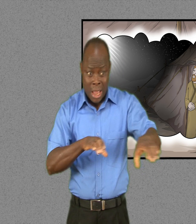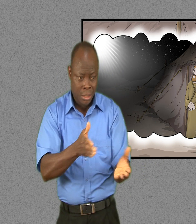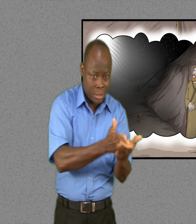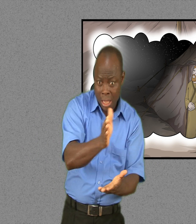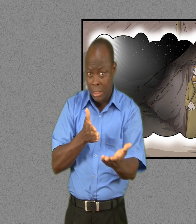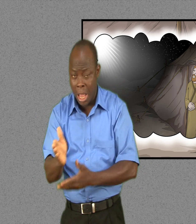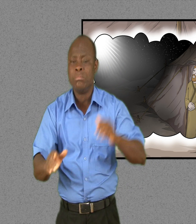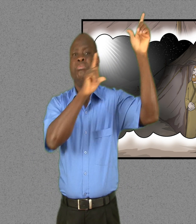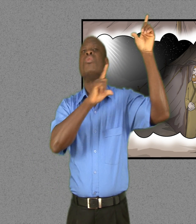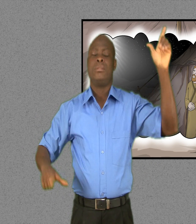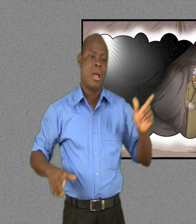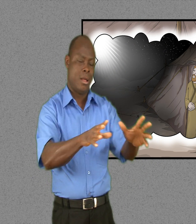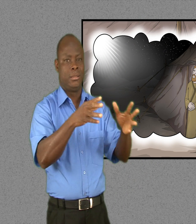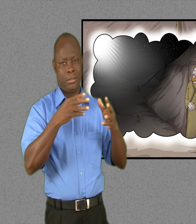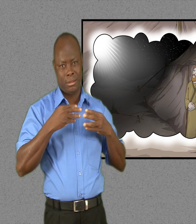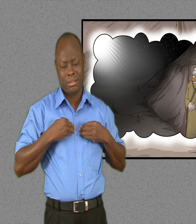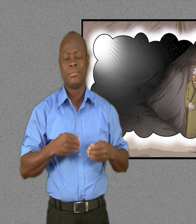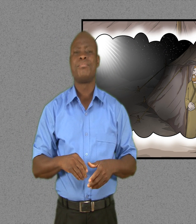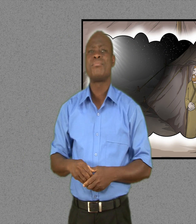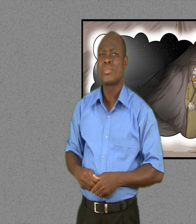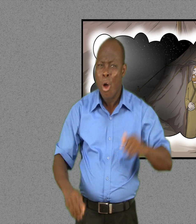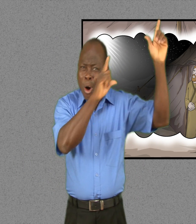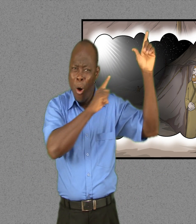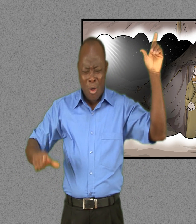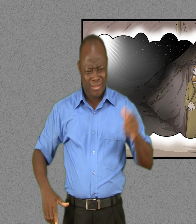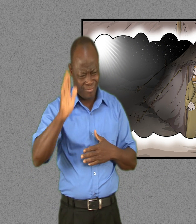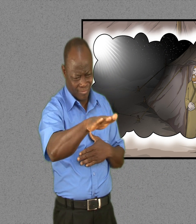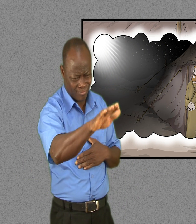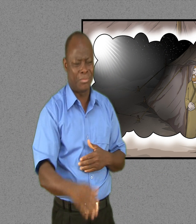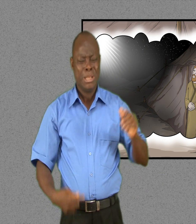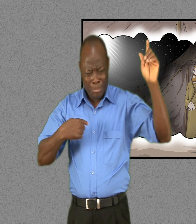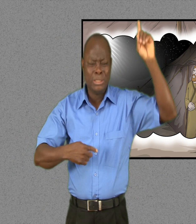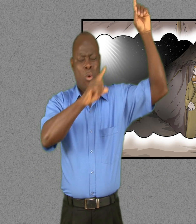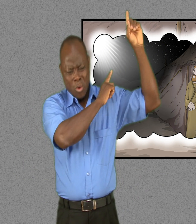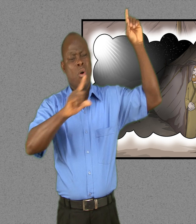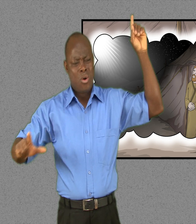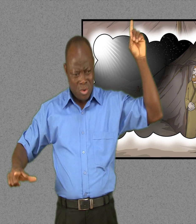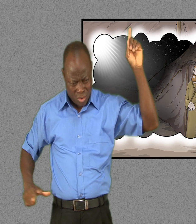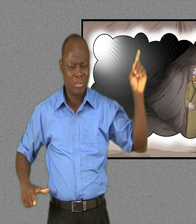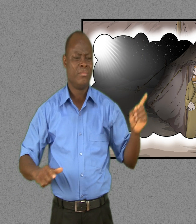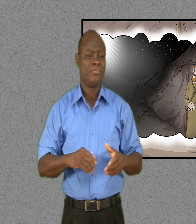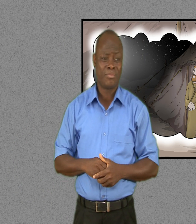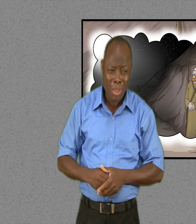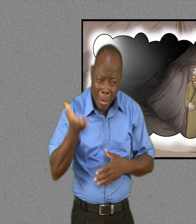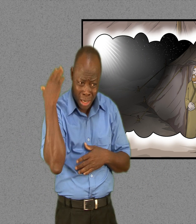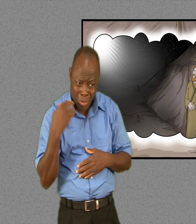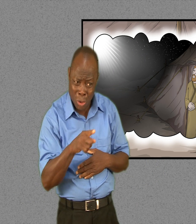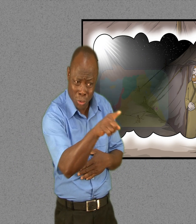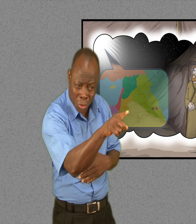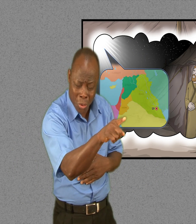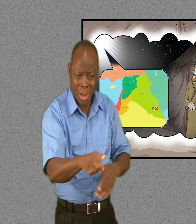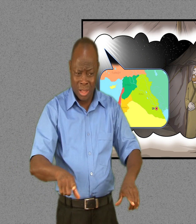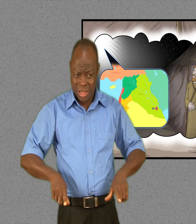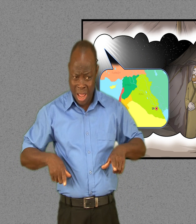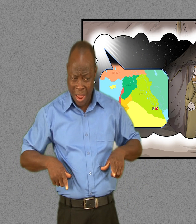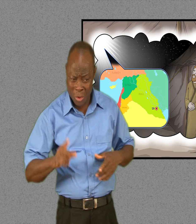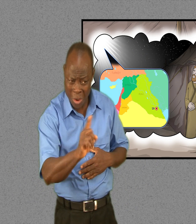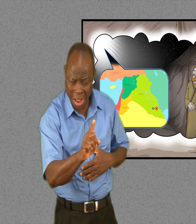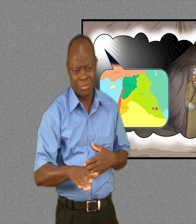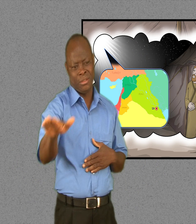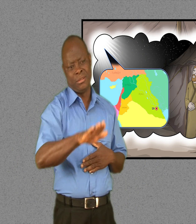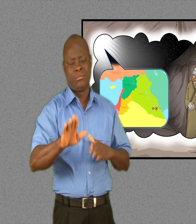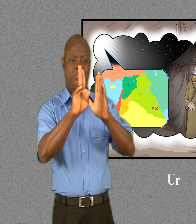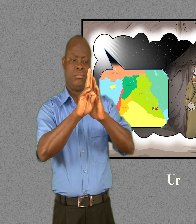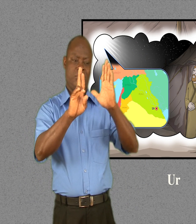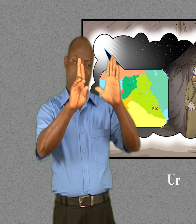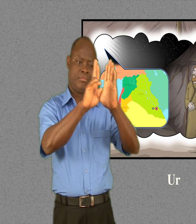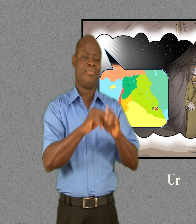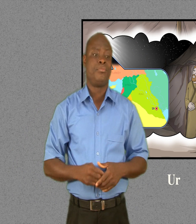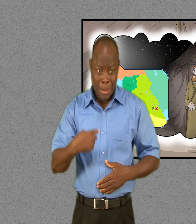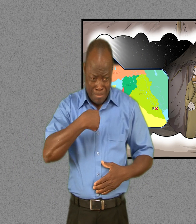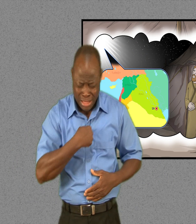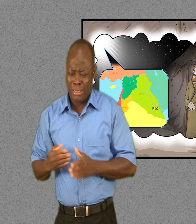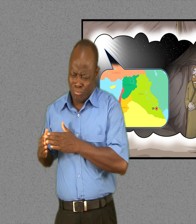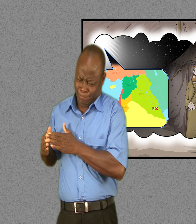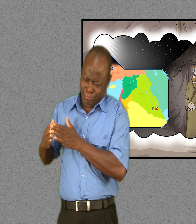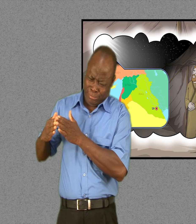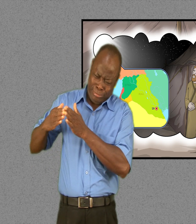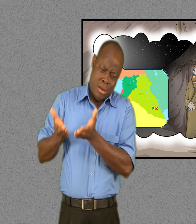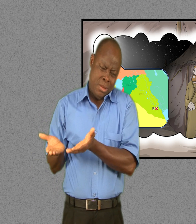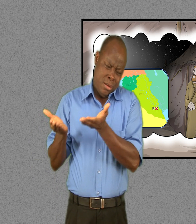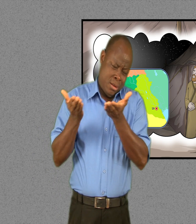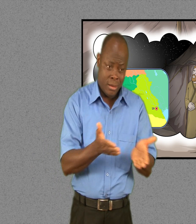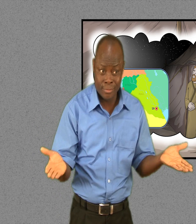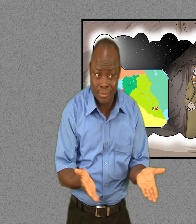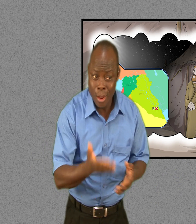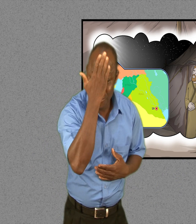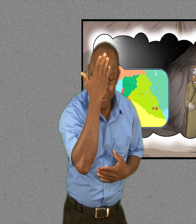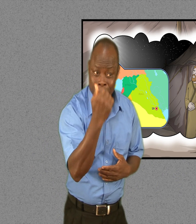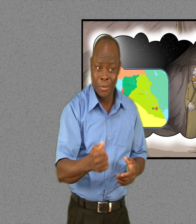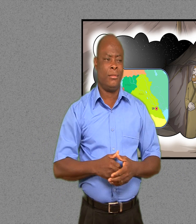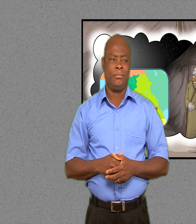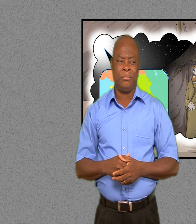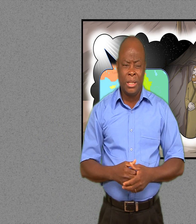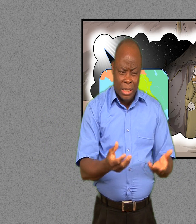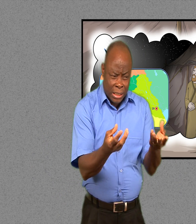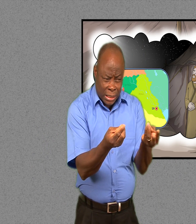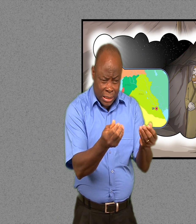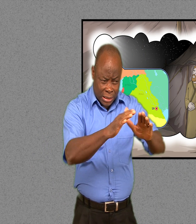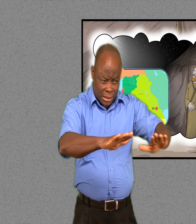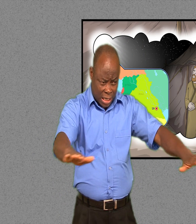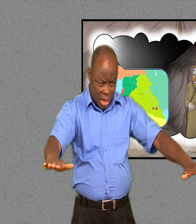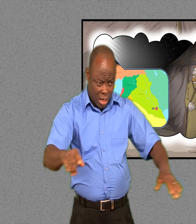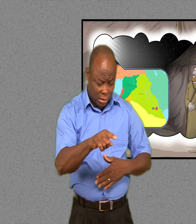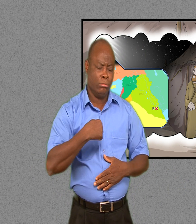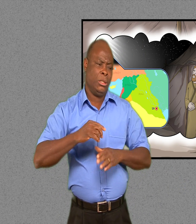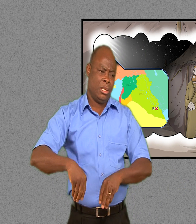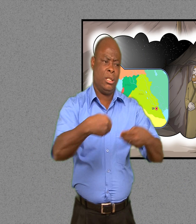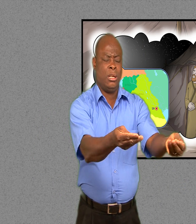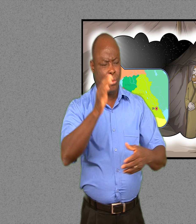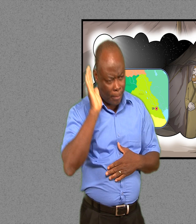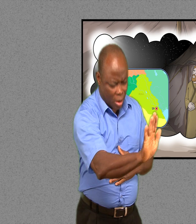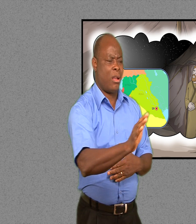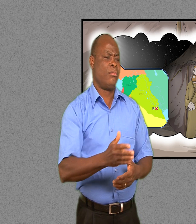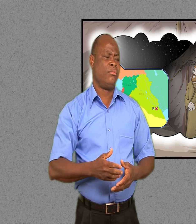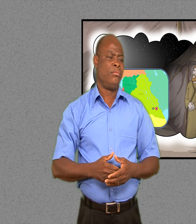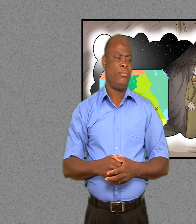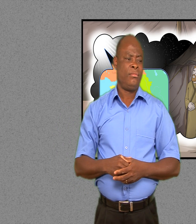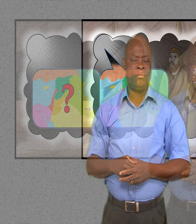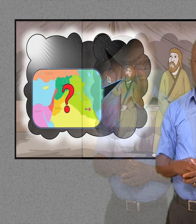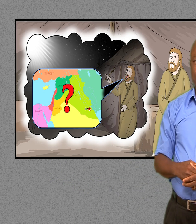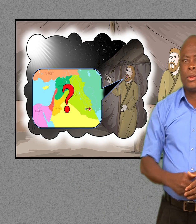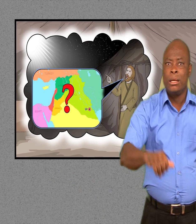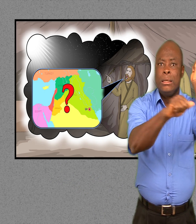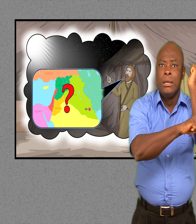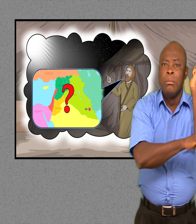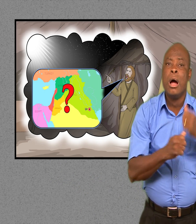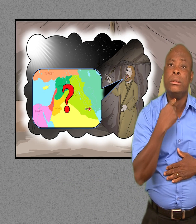The LORD also told him, “I am the LORD, who brought you out of Ur of the Chaldeans to give you this land to possess.”